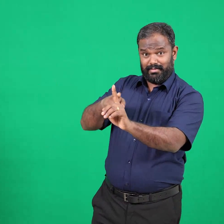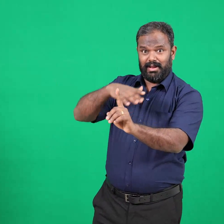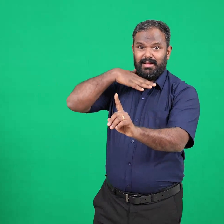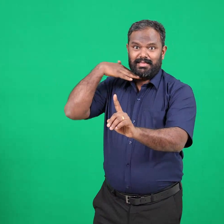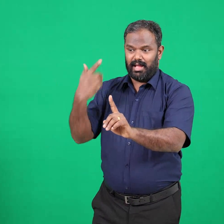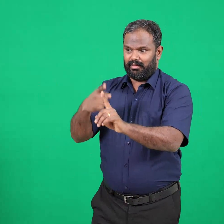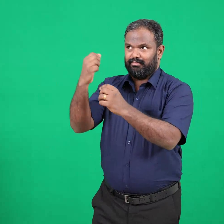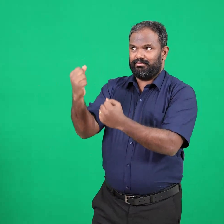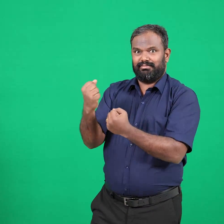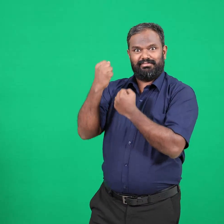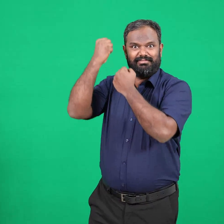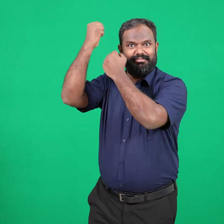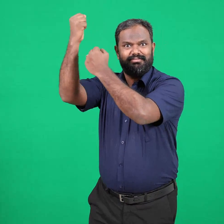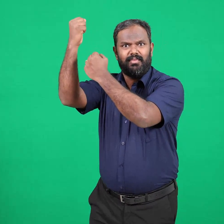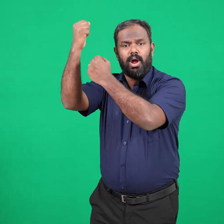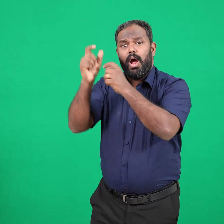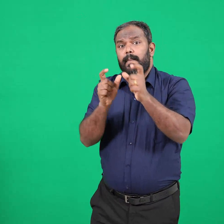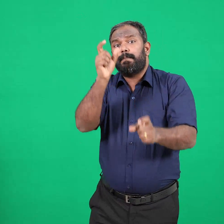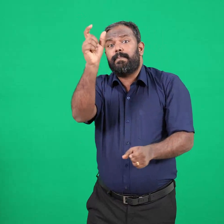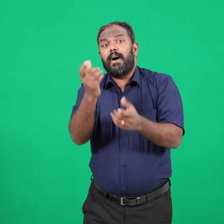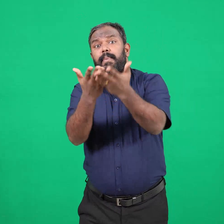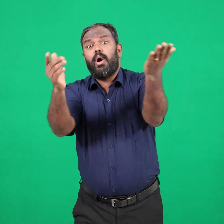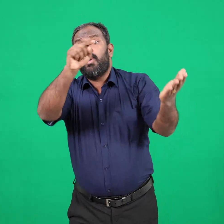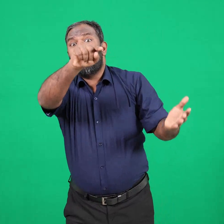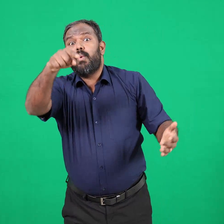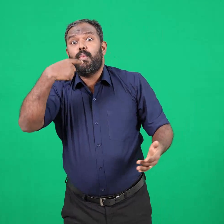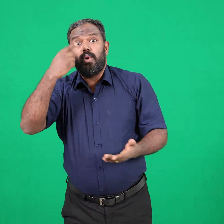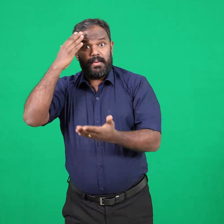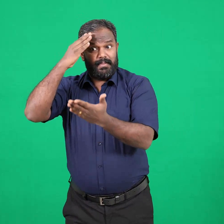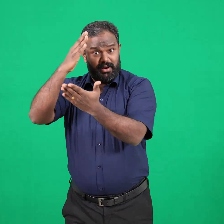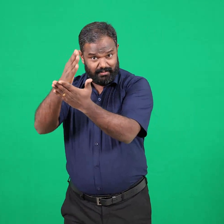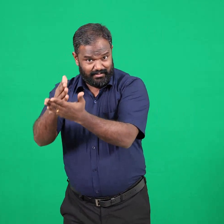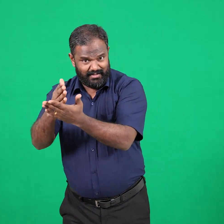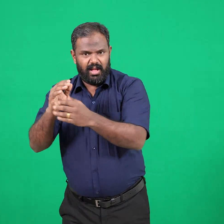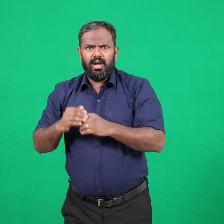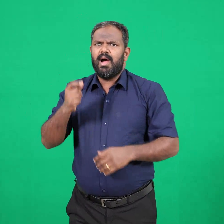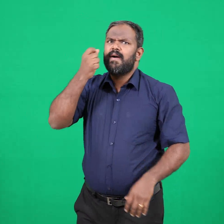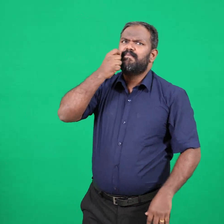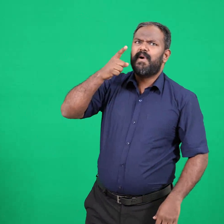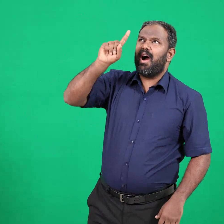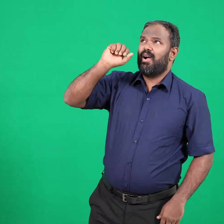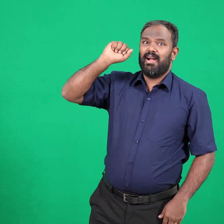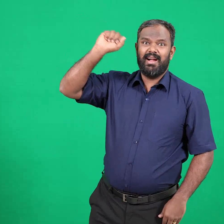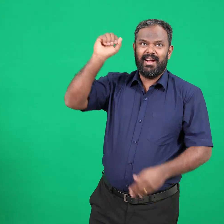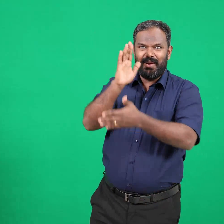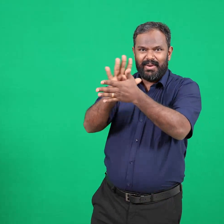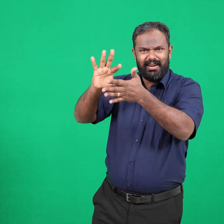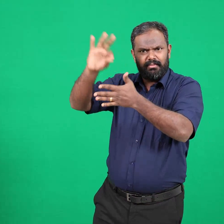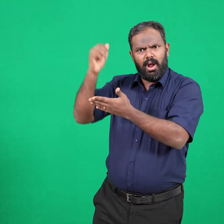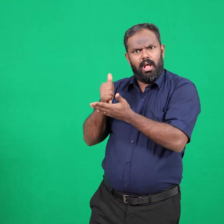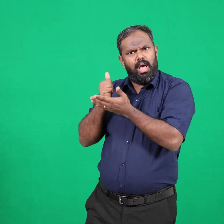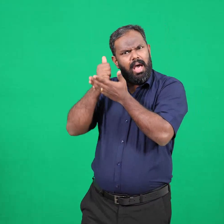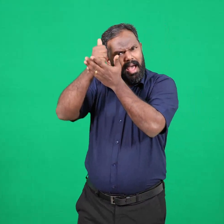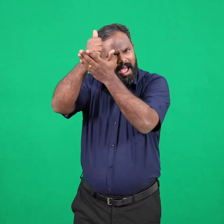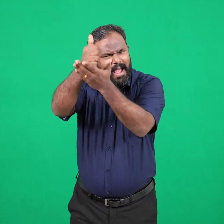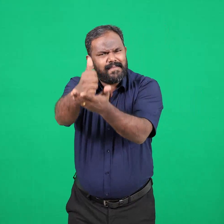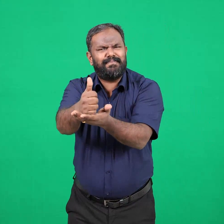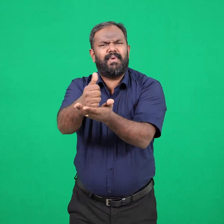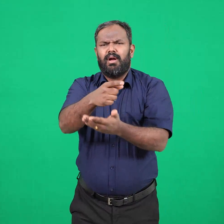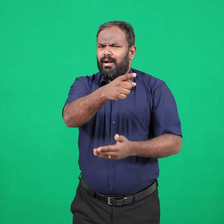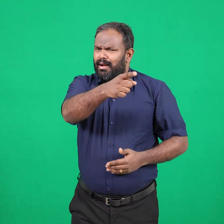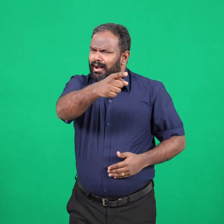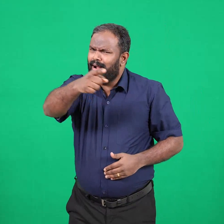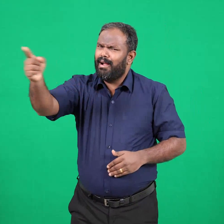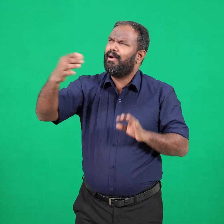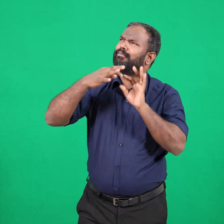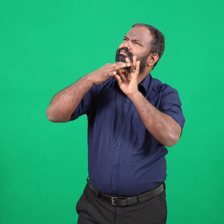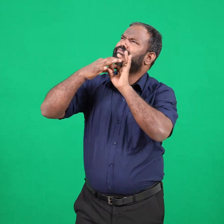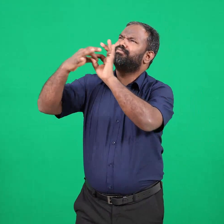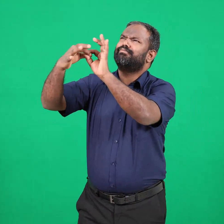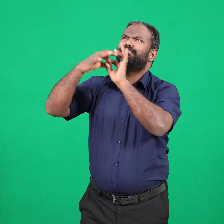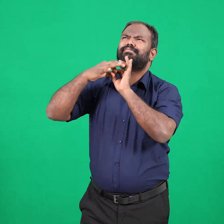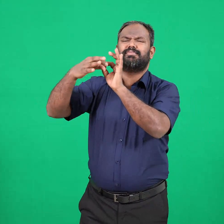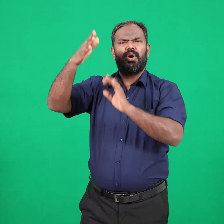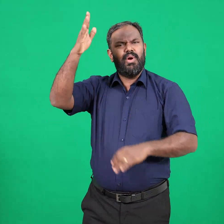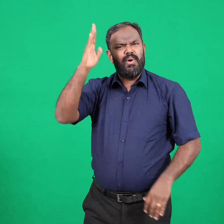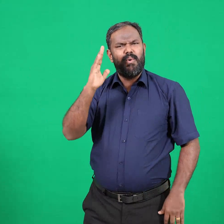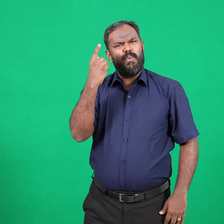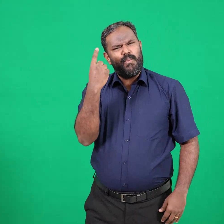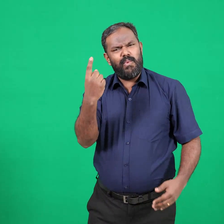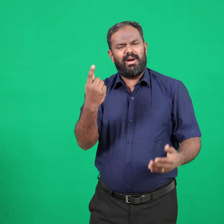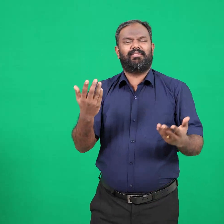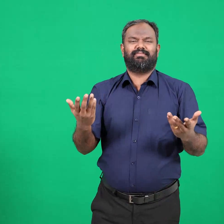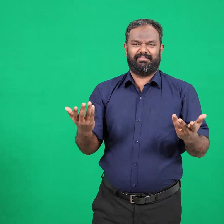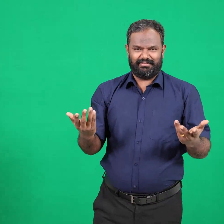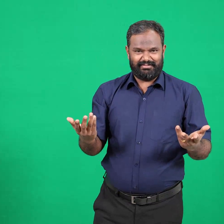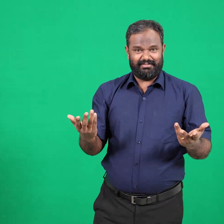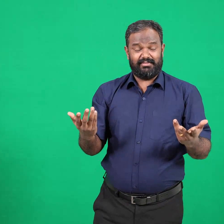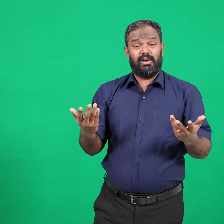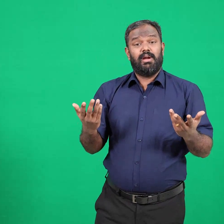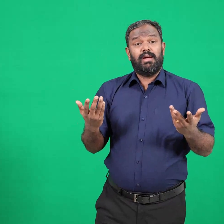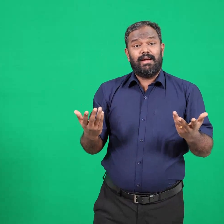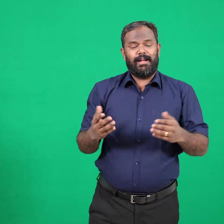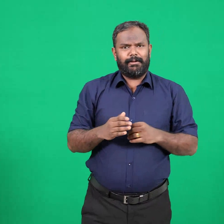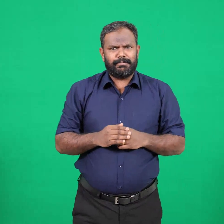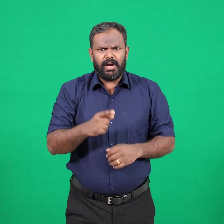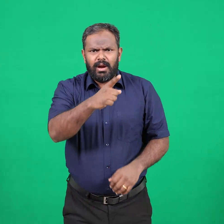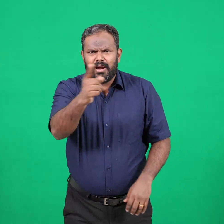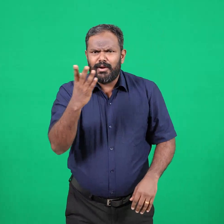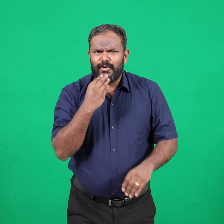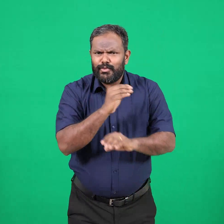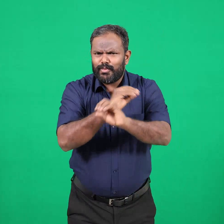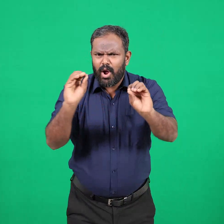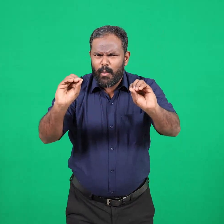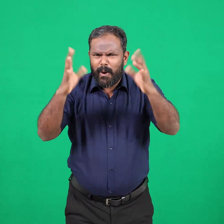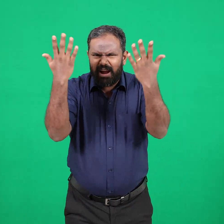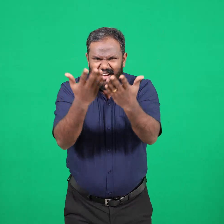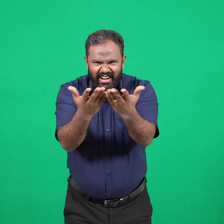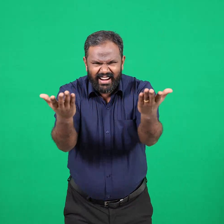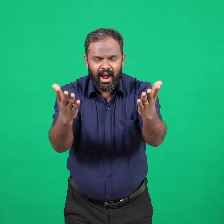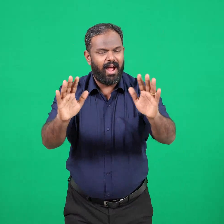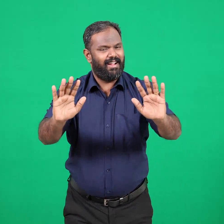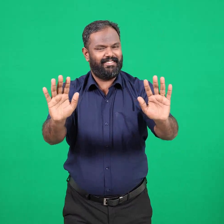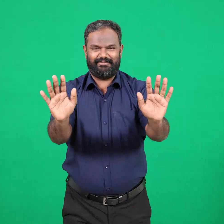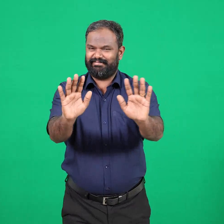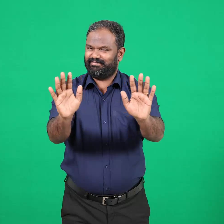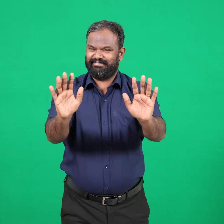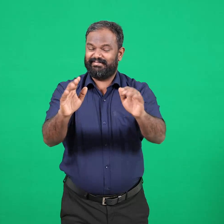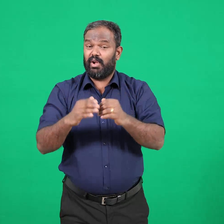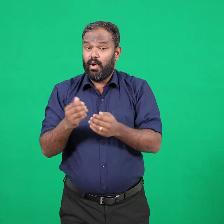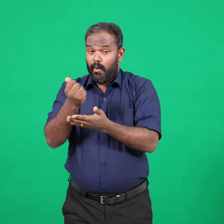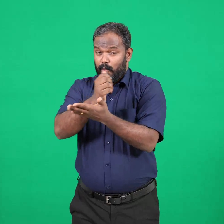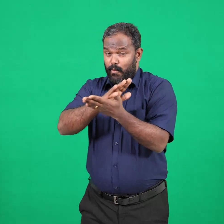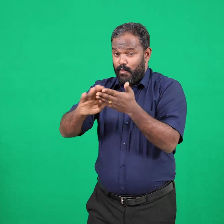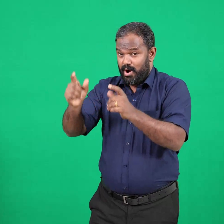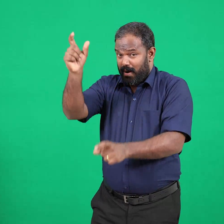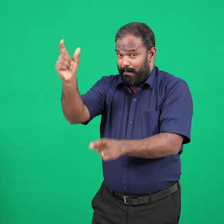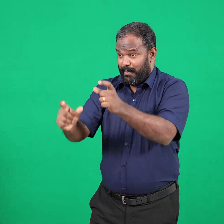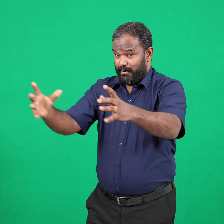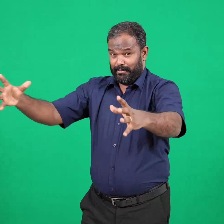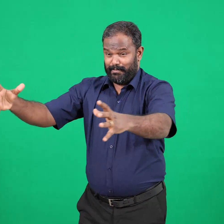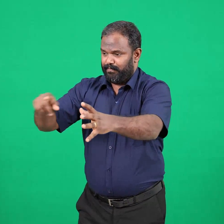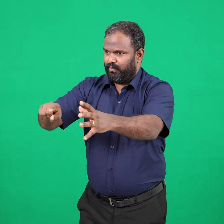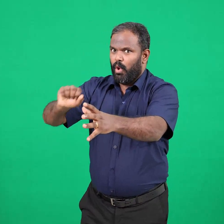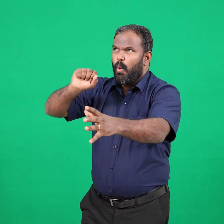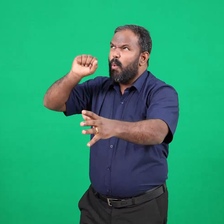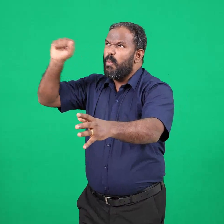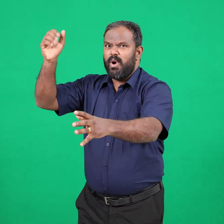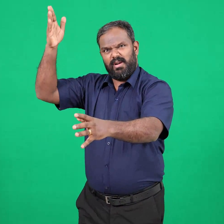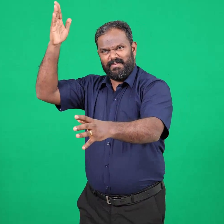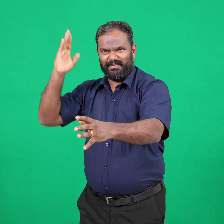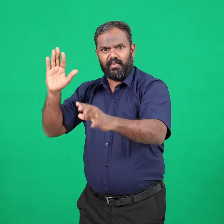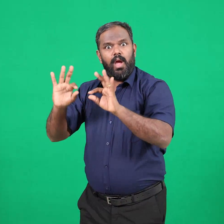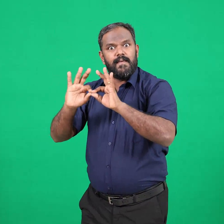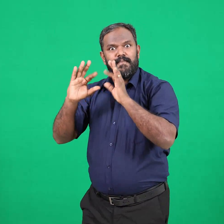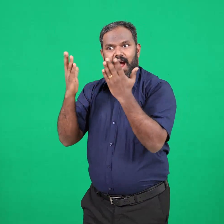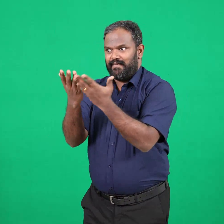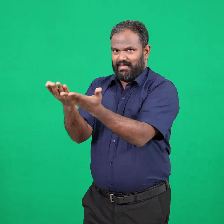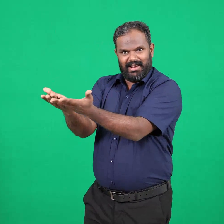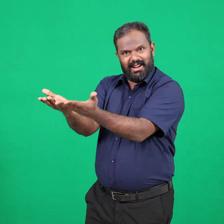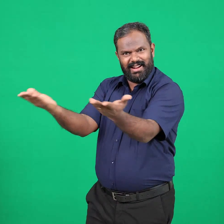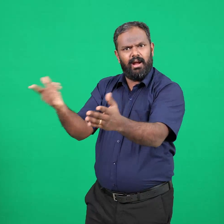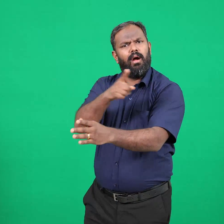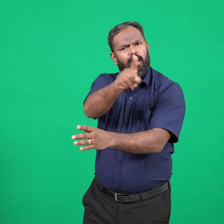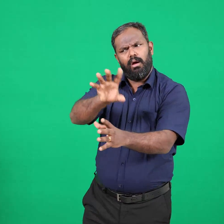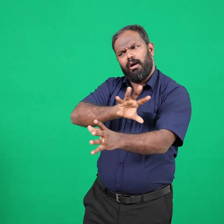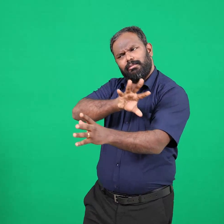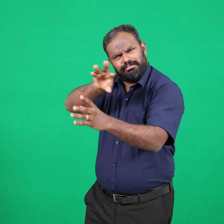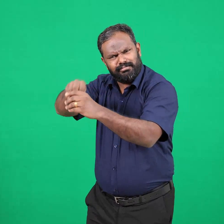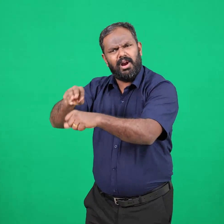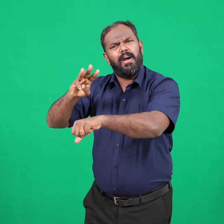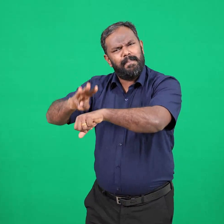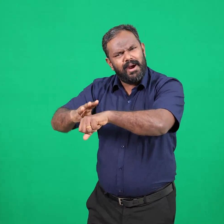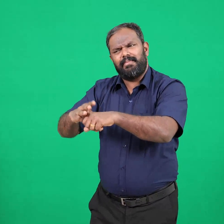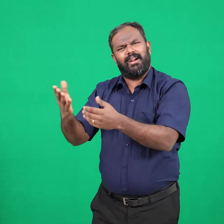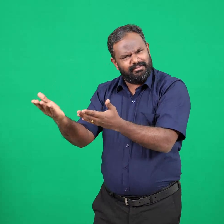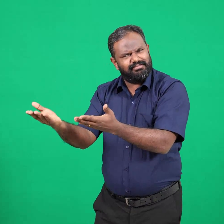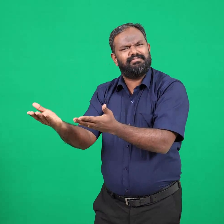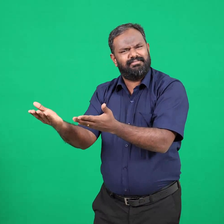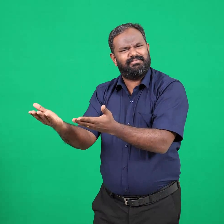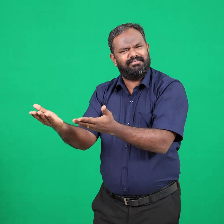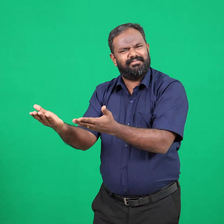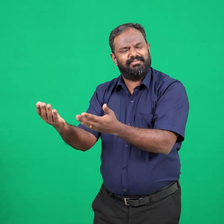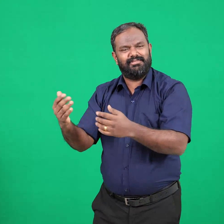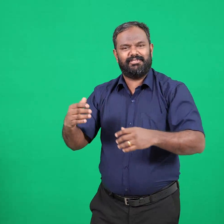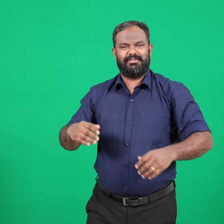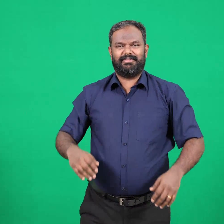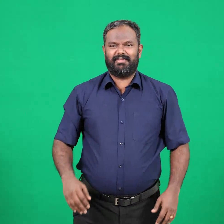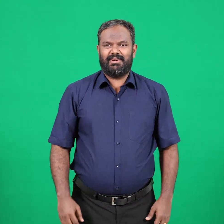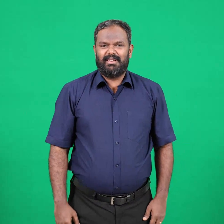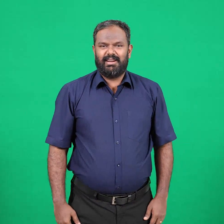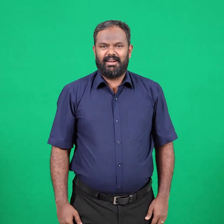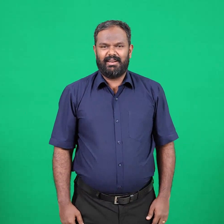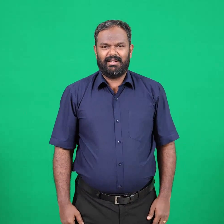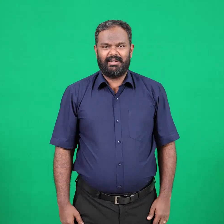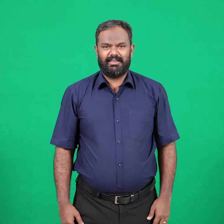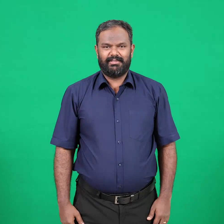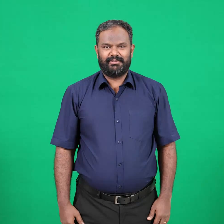Therefore you are no longer strangers and foreigners, but fellow citizens with the saints and members of God's household,